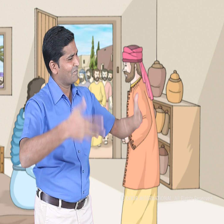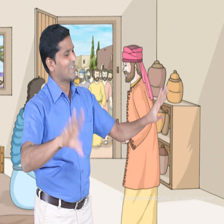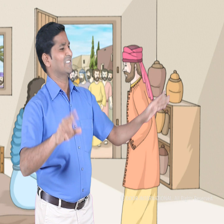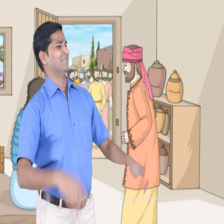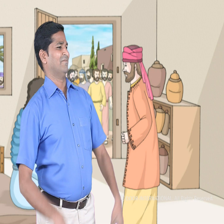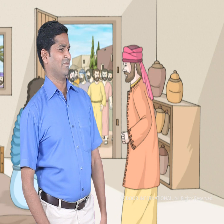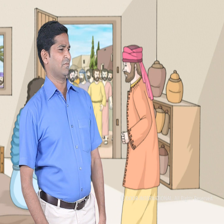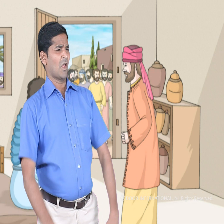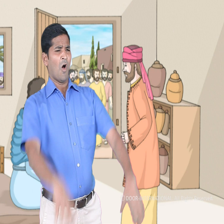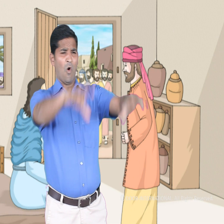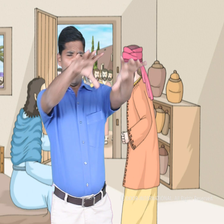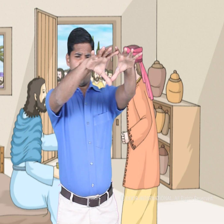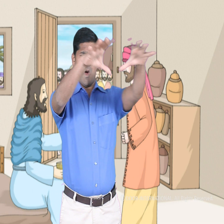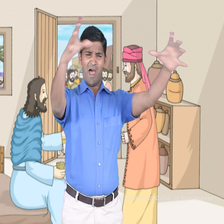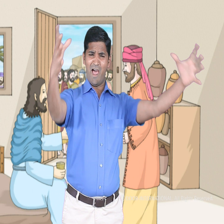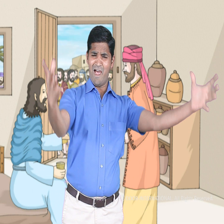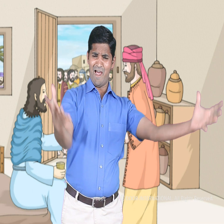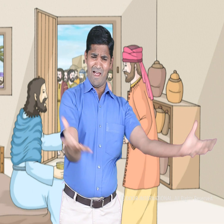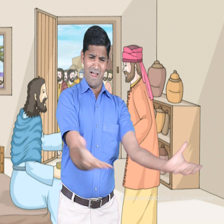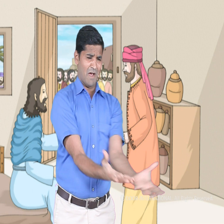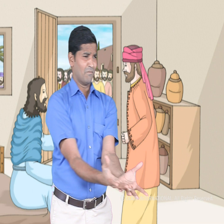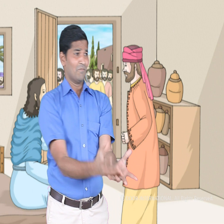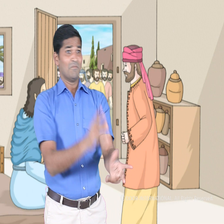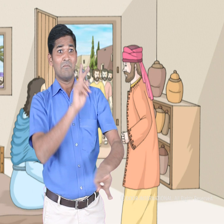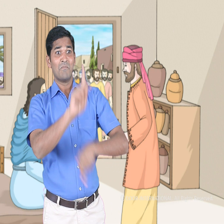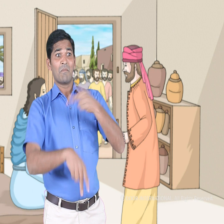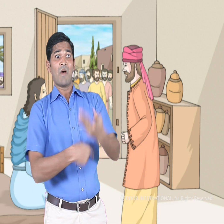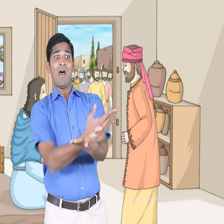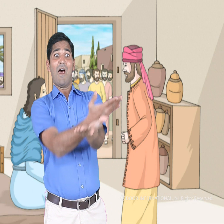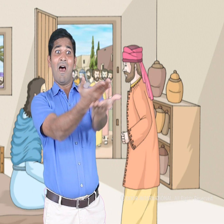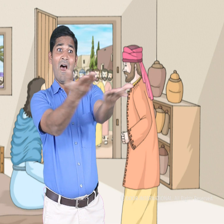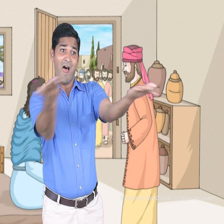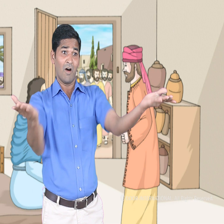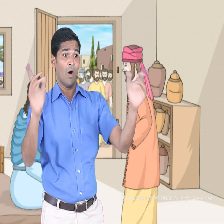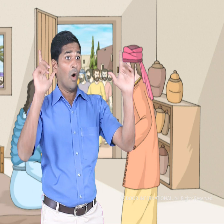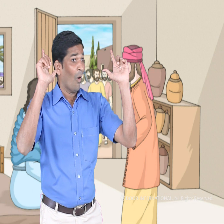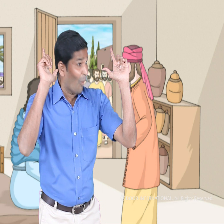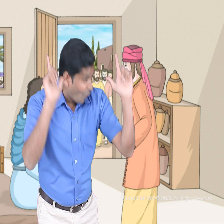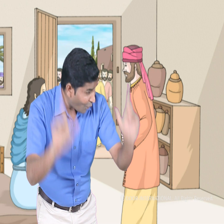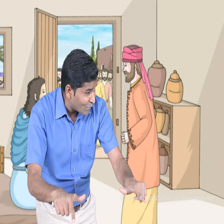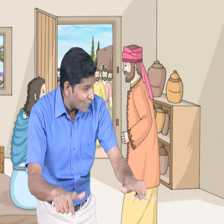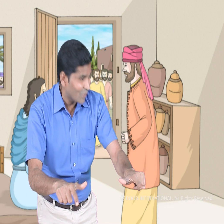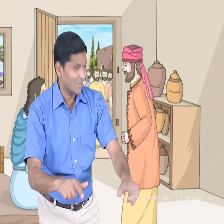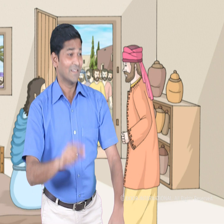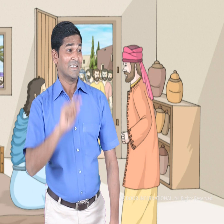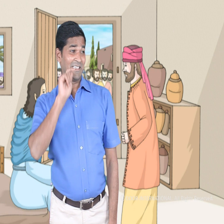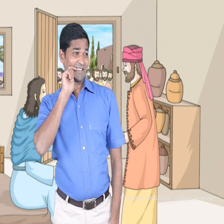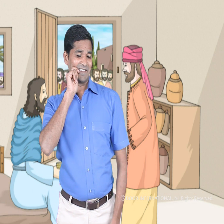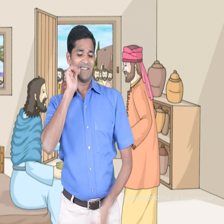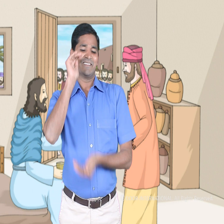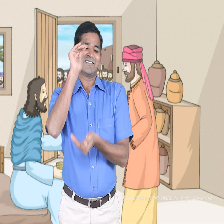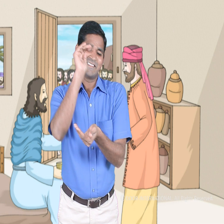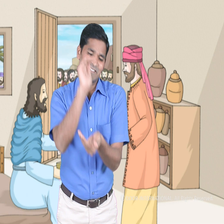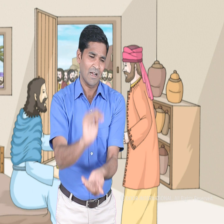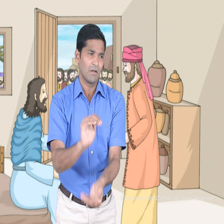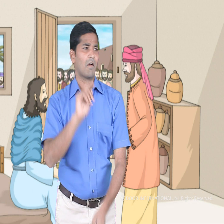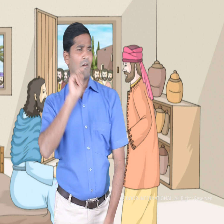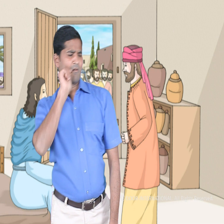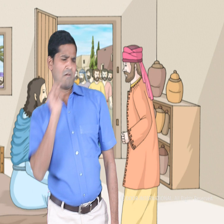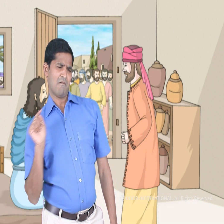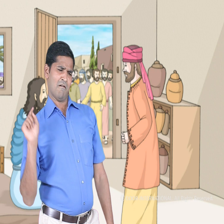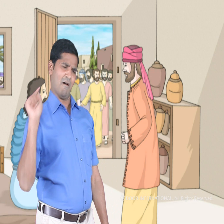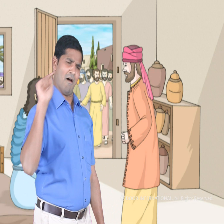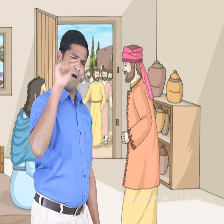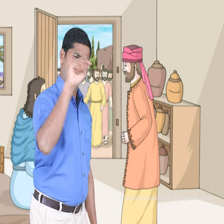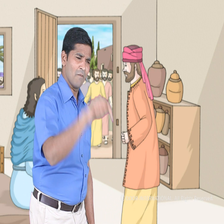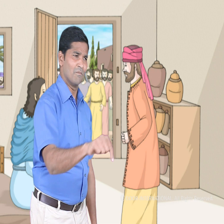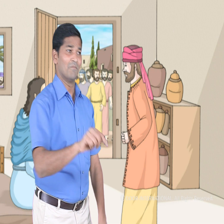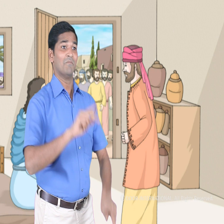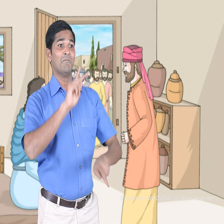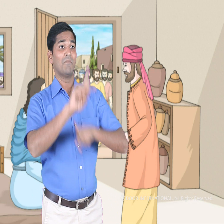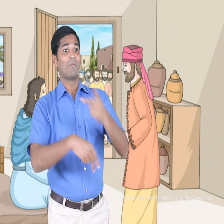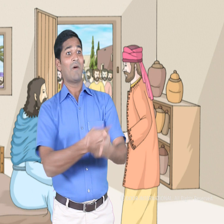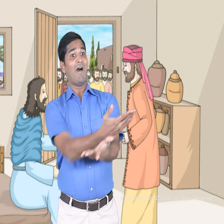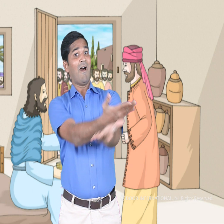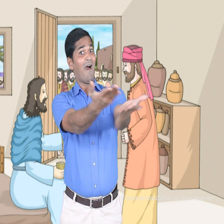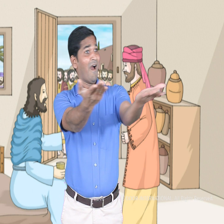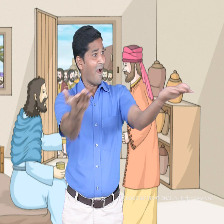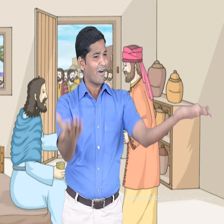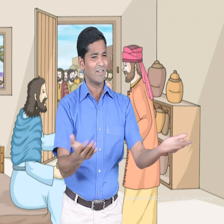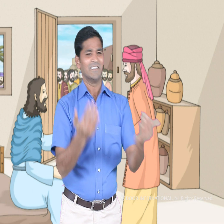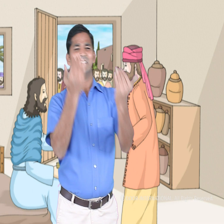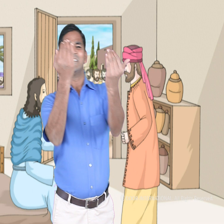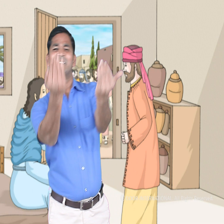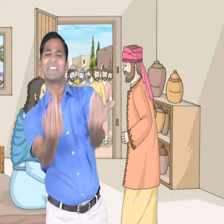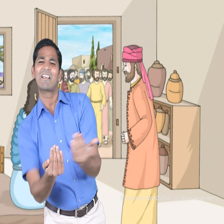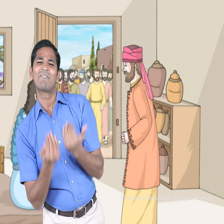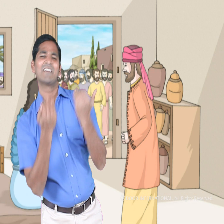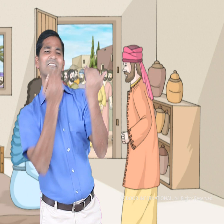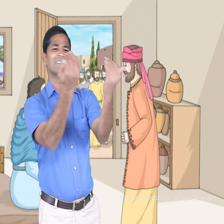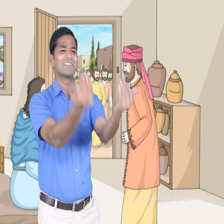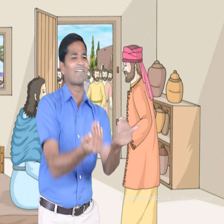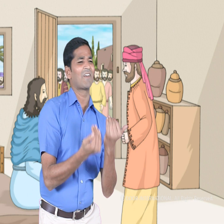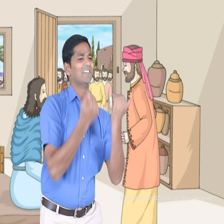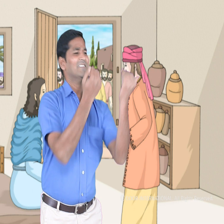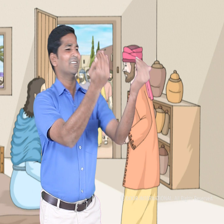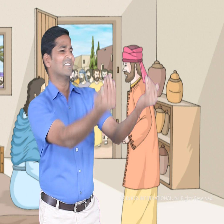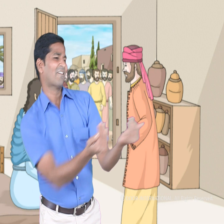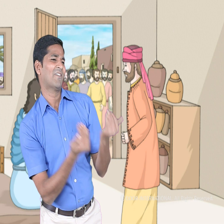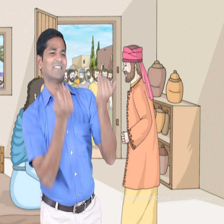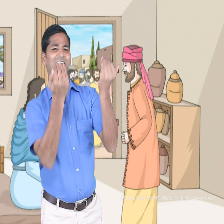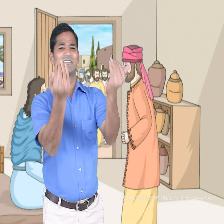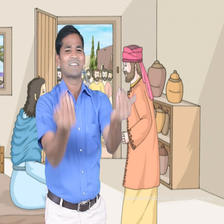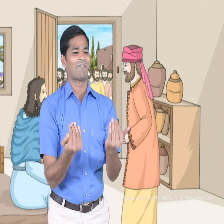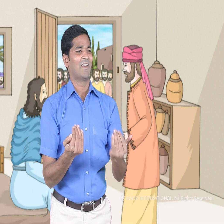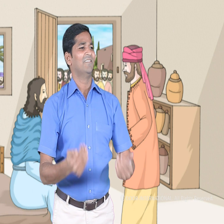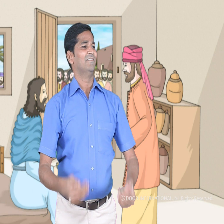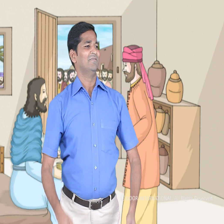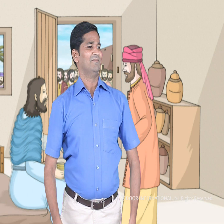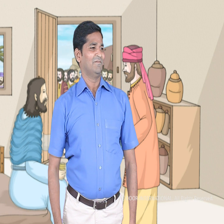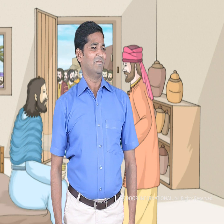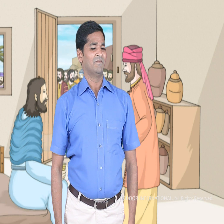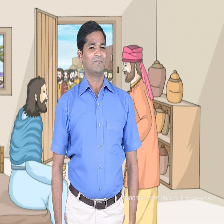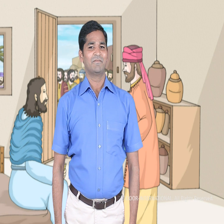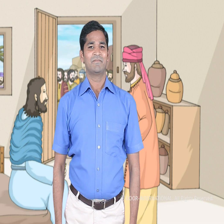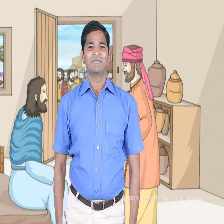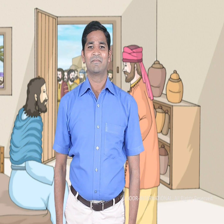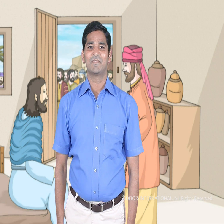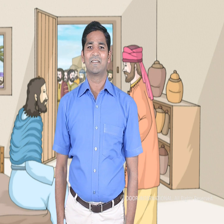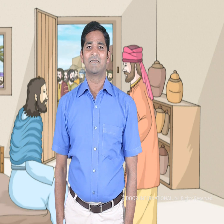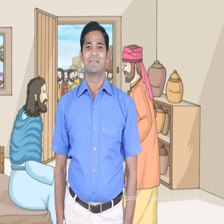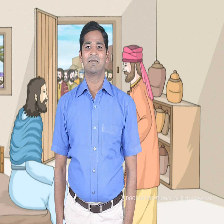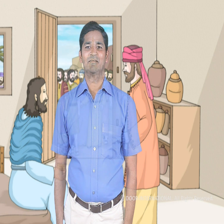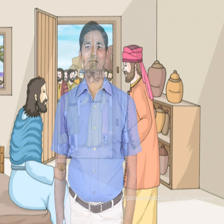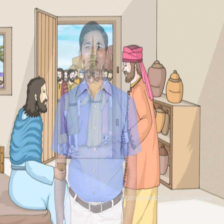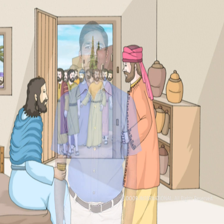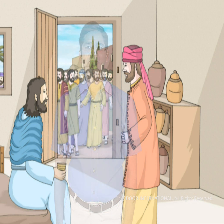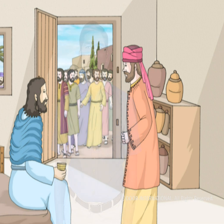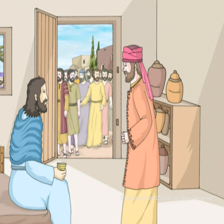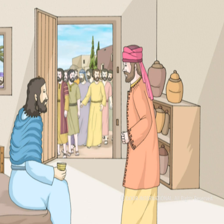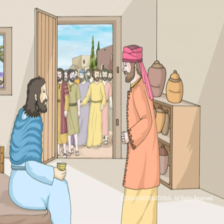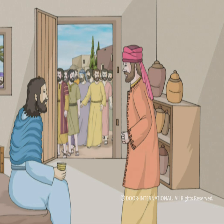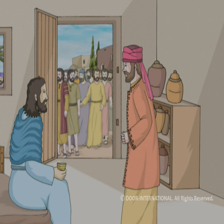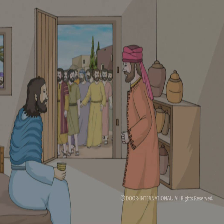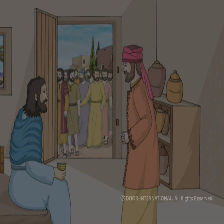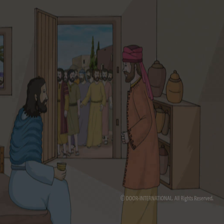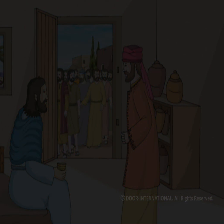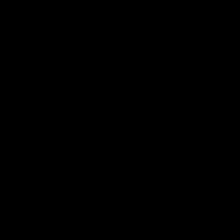For the Son of Man came to seek and to save the lost.”